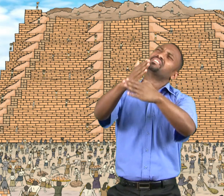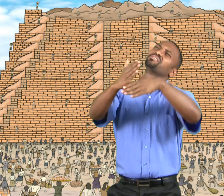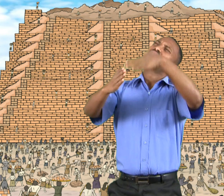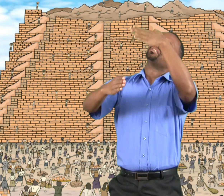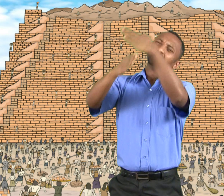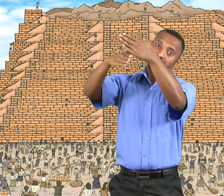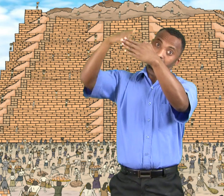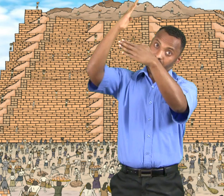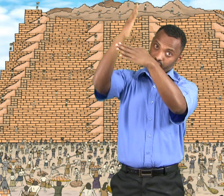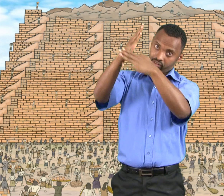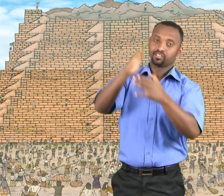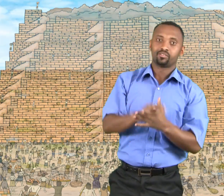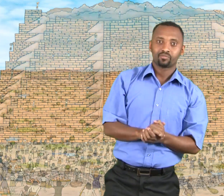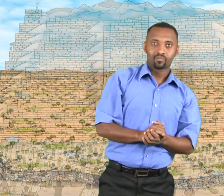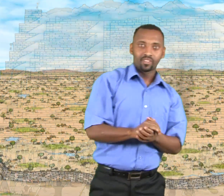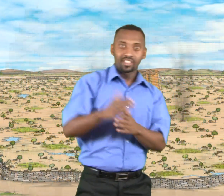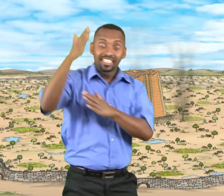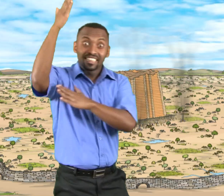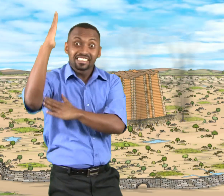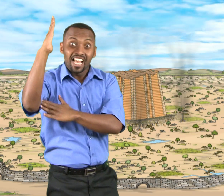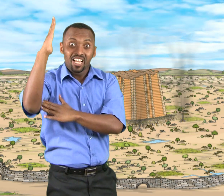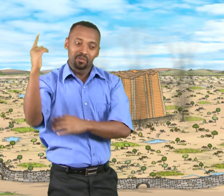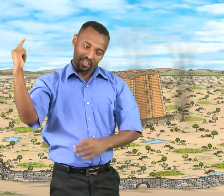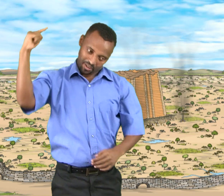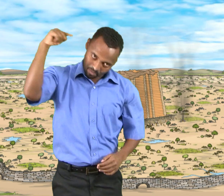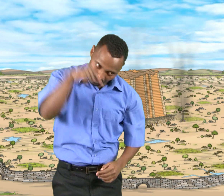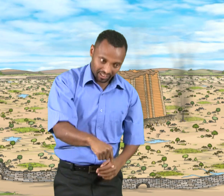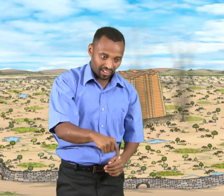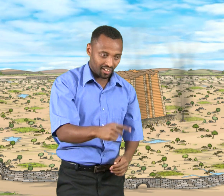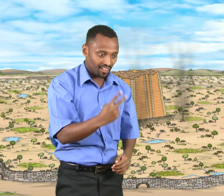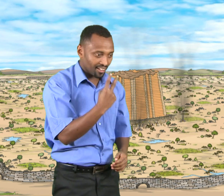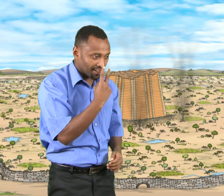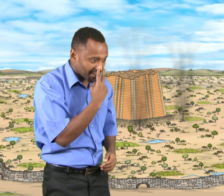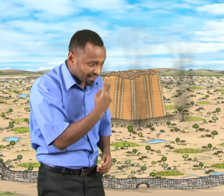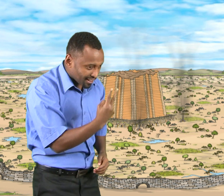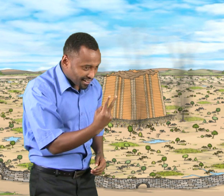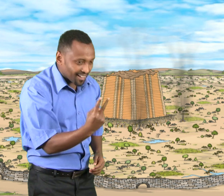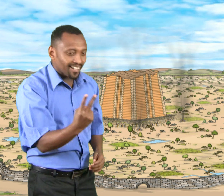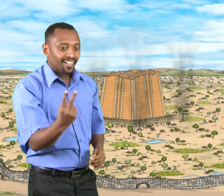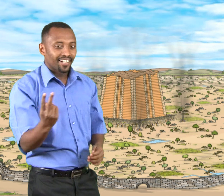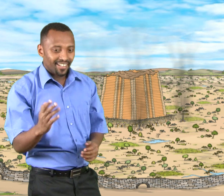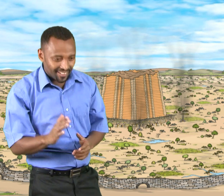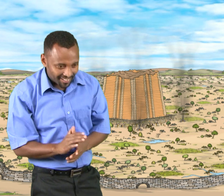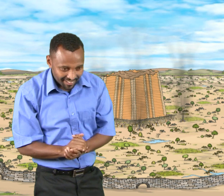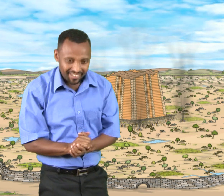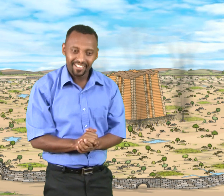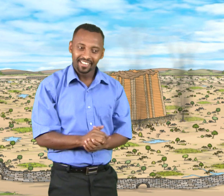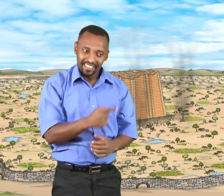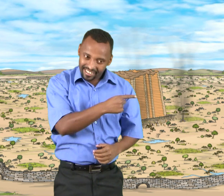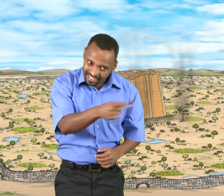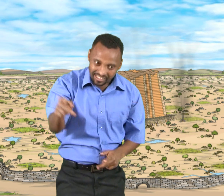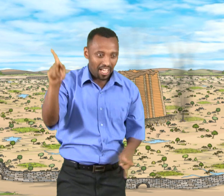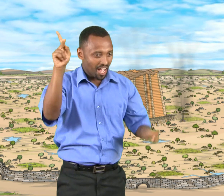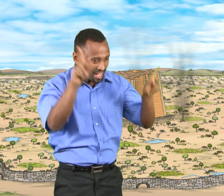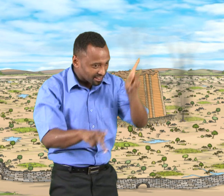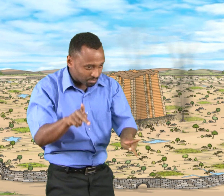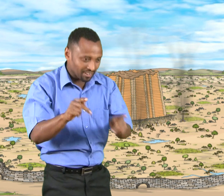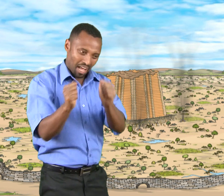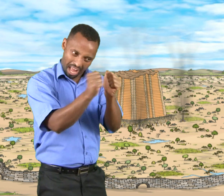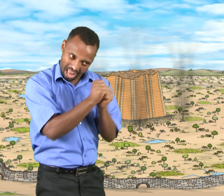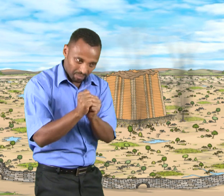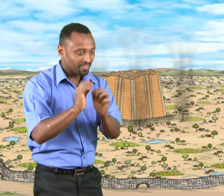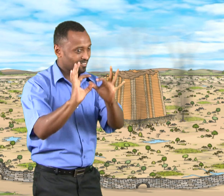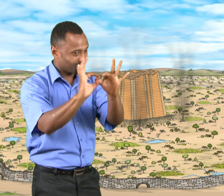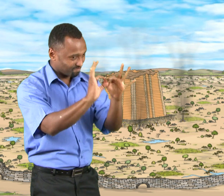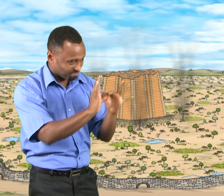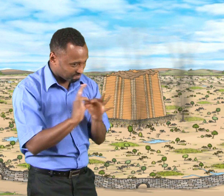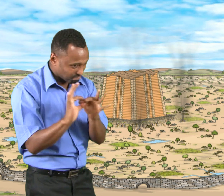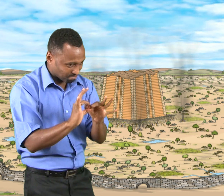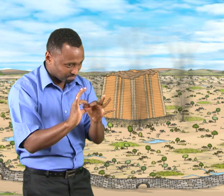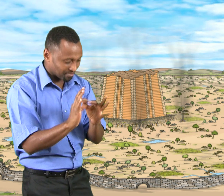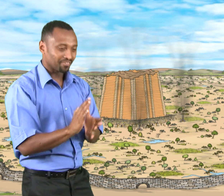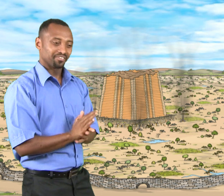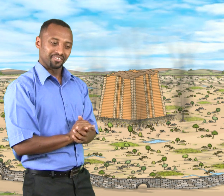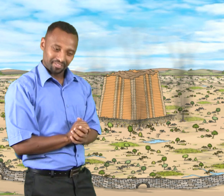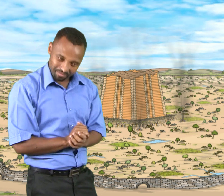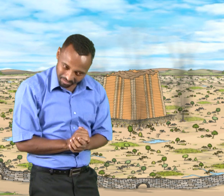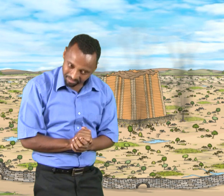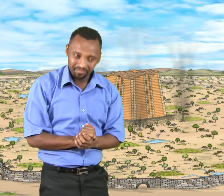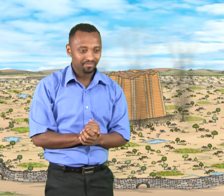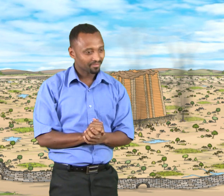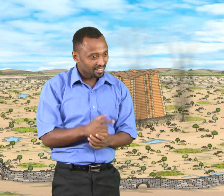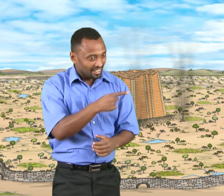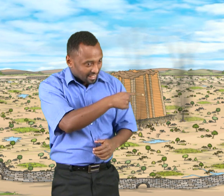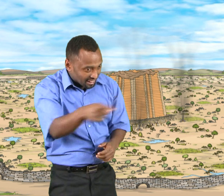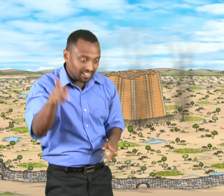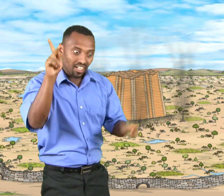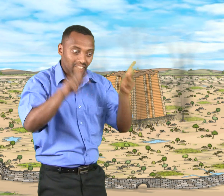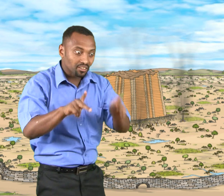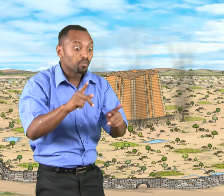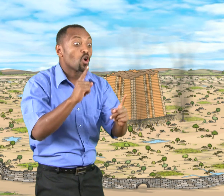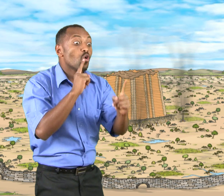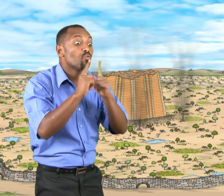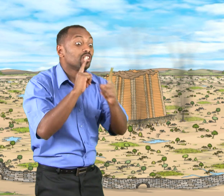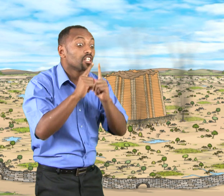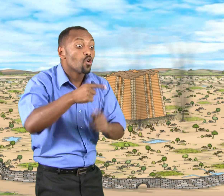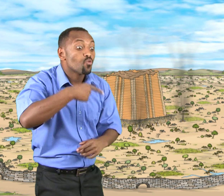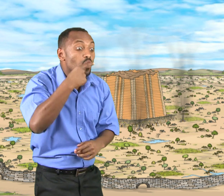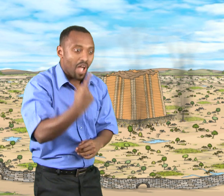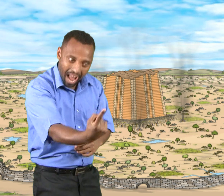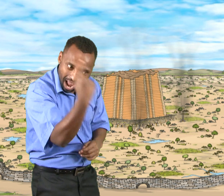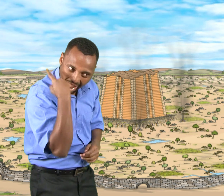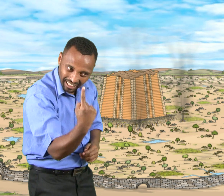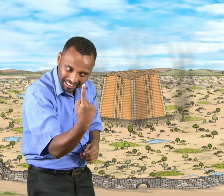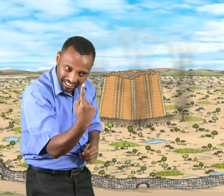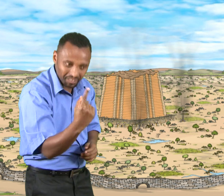Then the LORD came down to see the city and the tower that the sons of men were building.